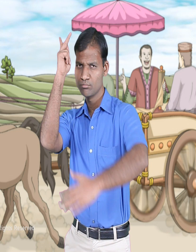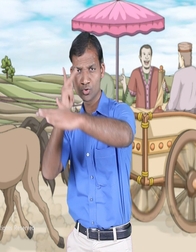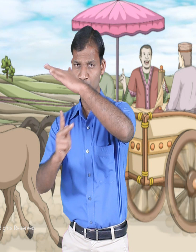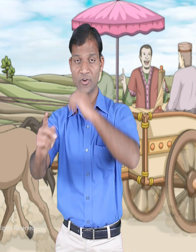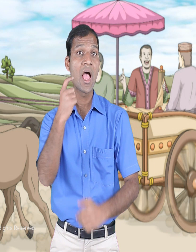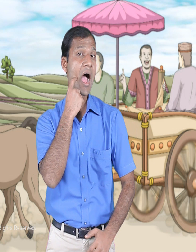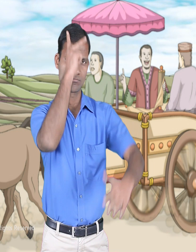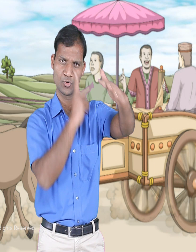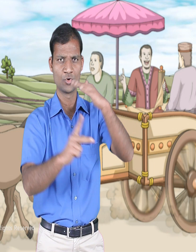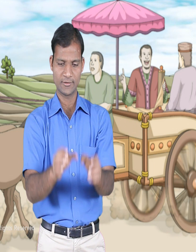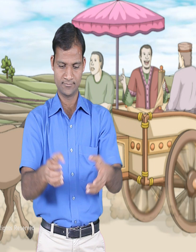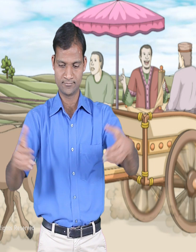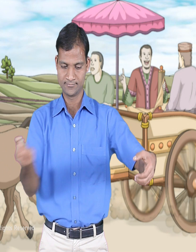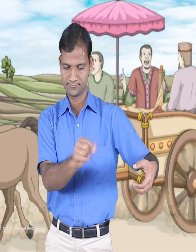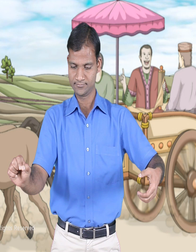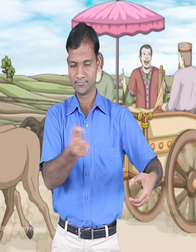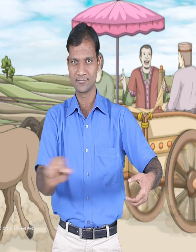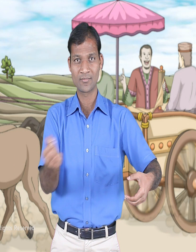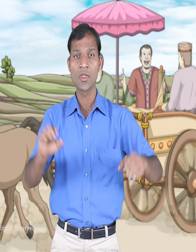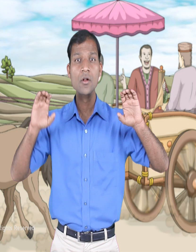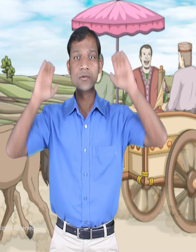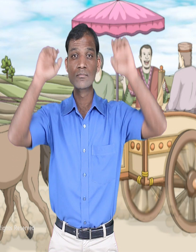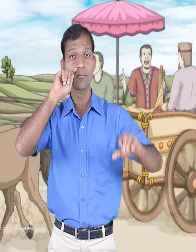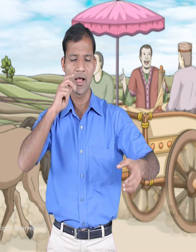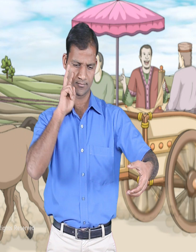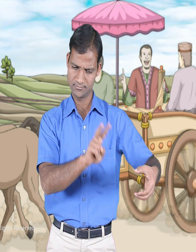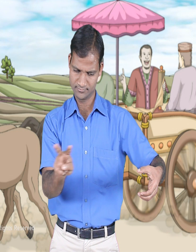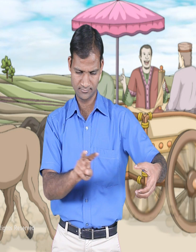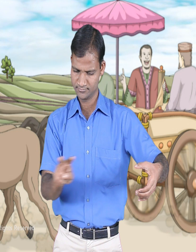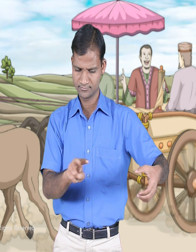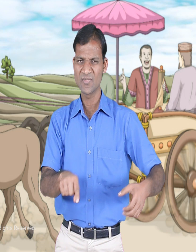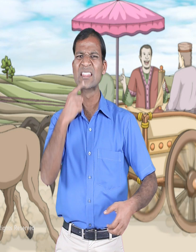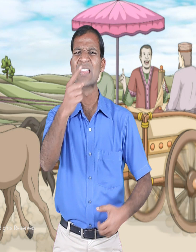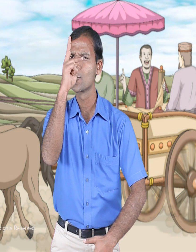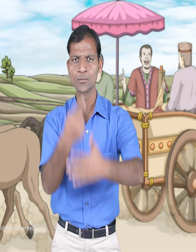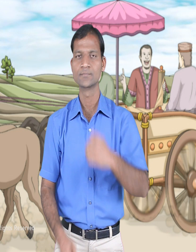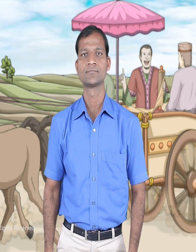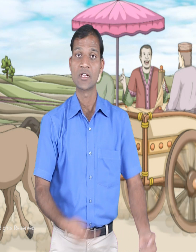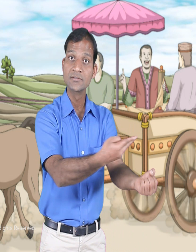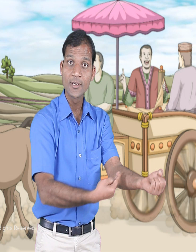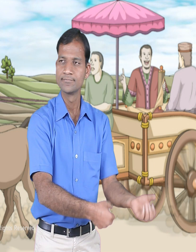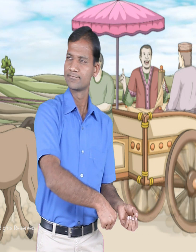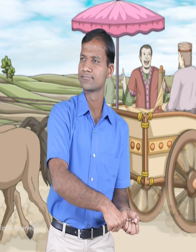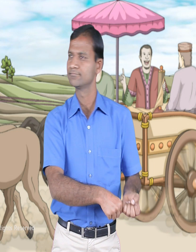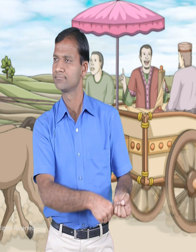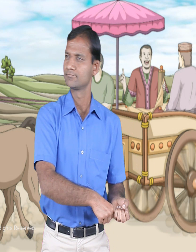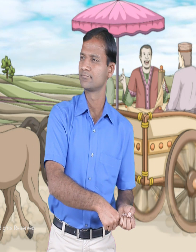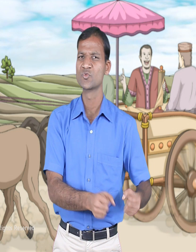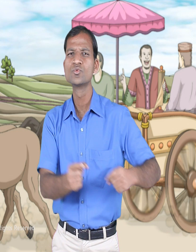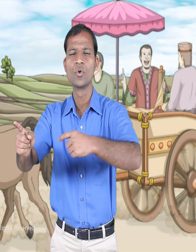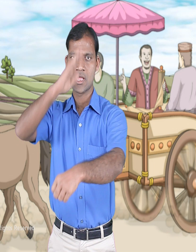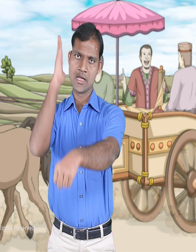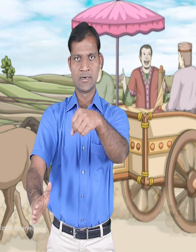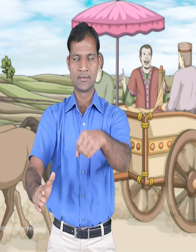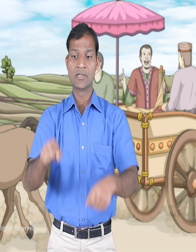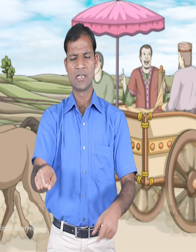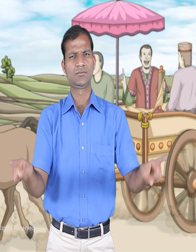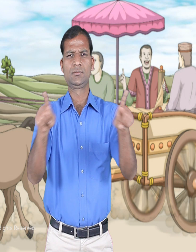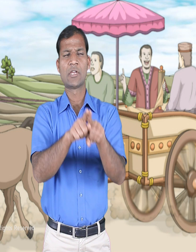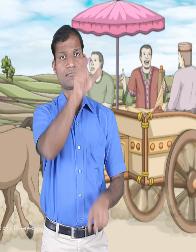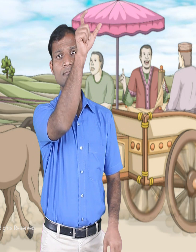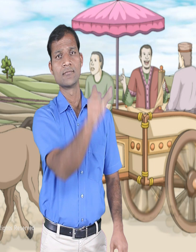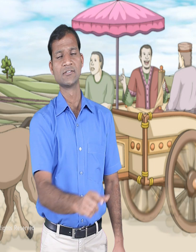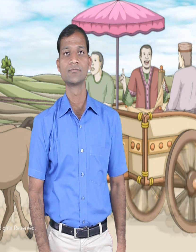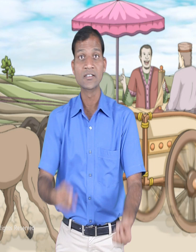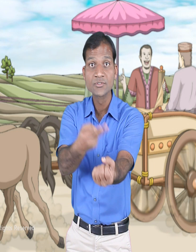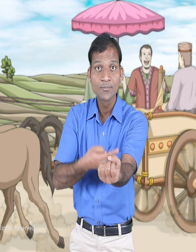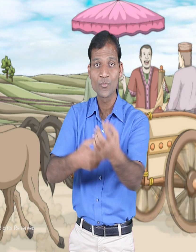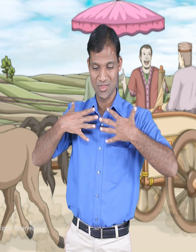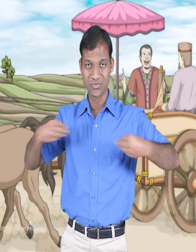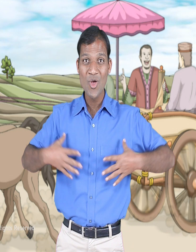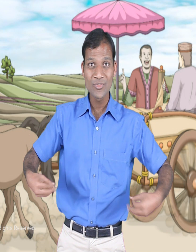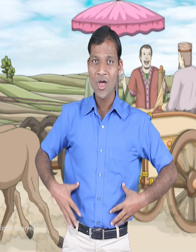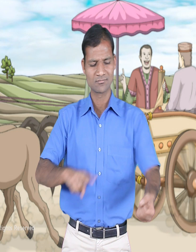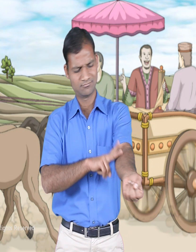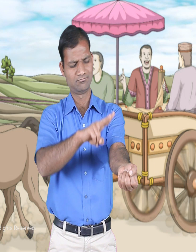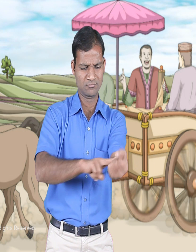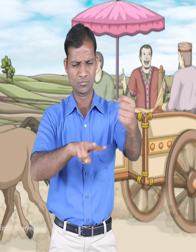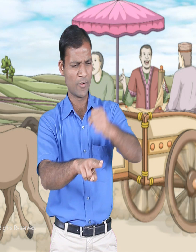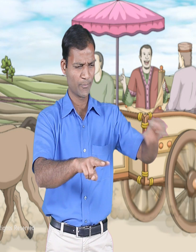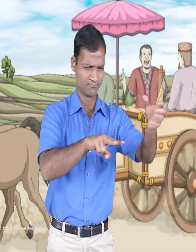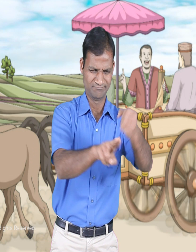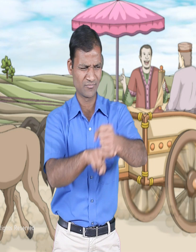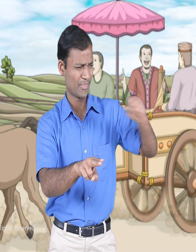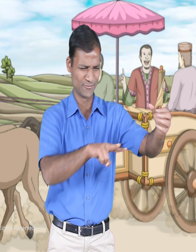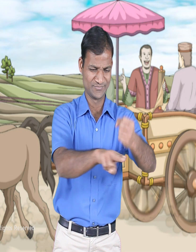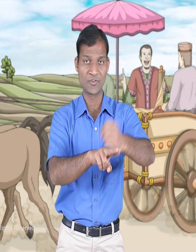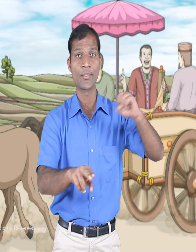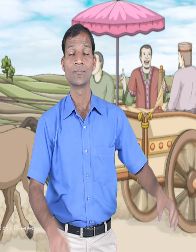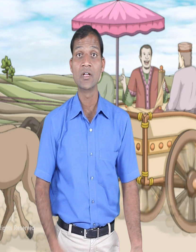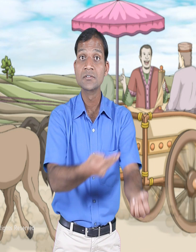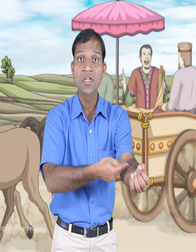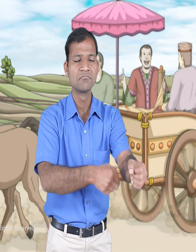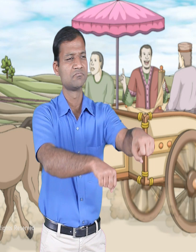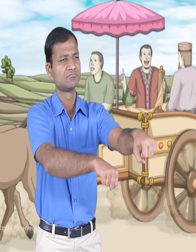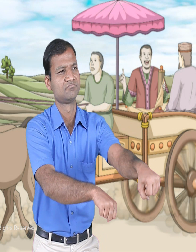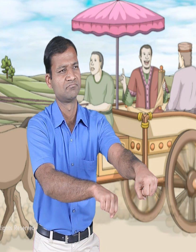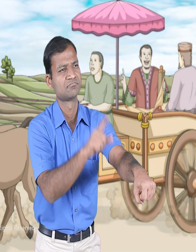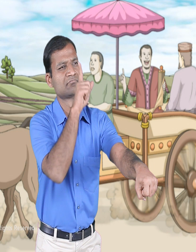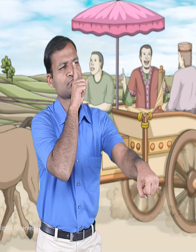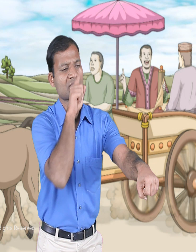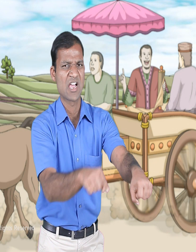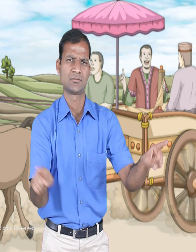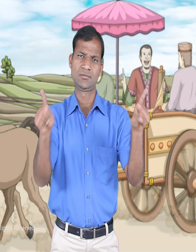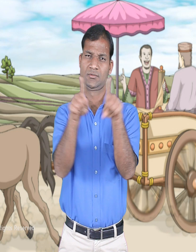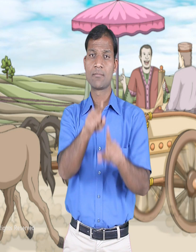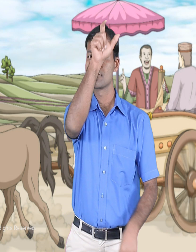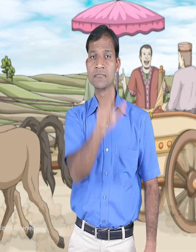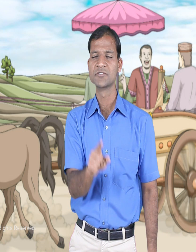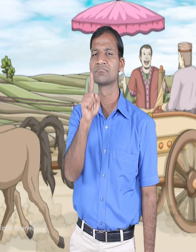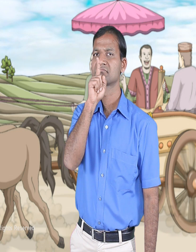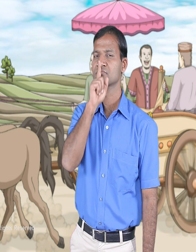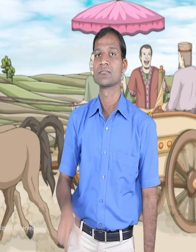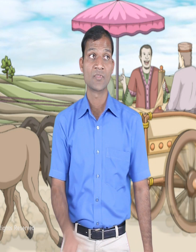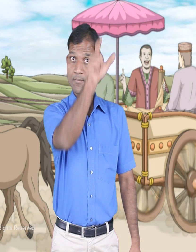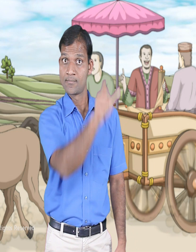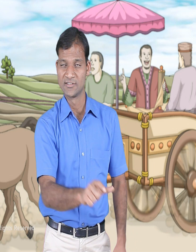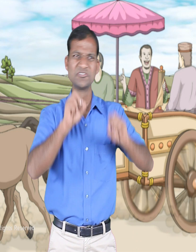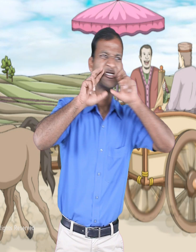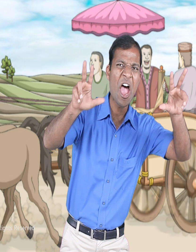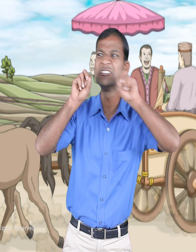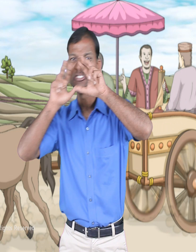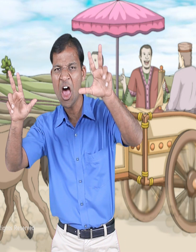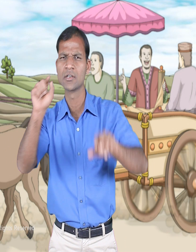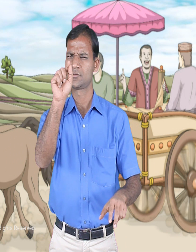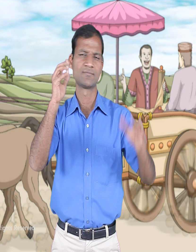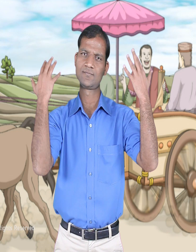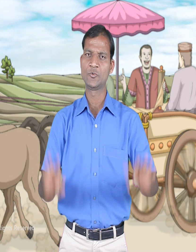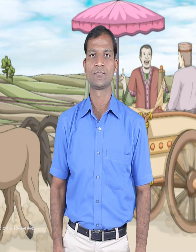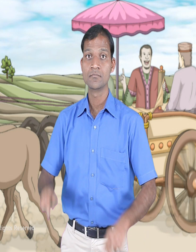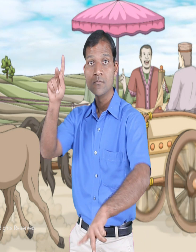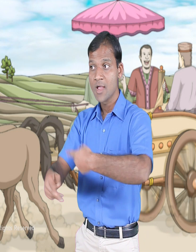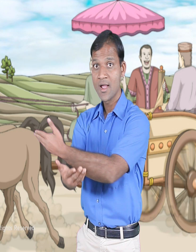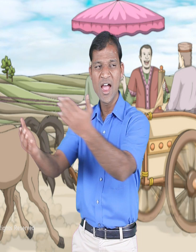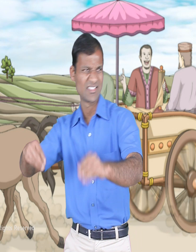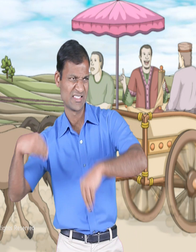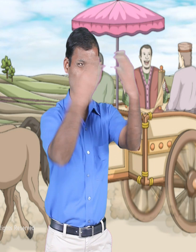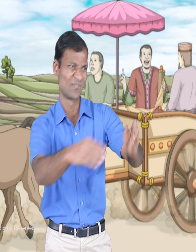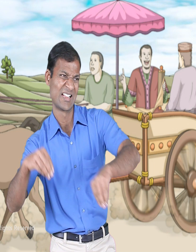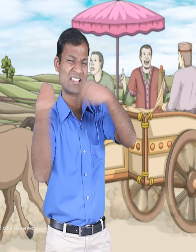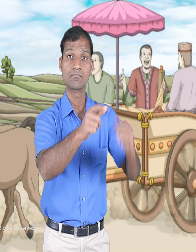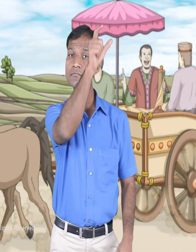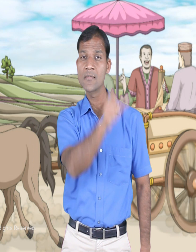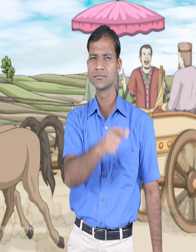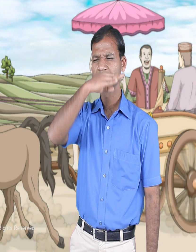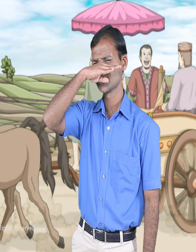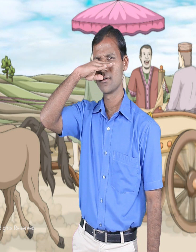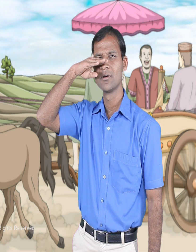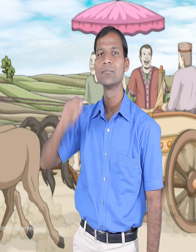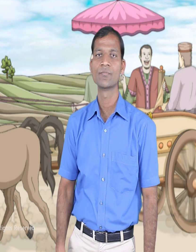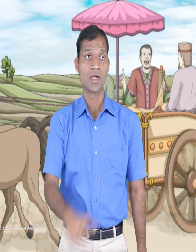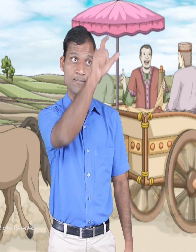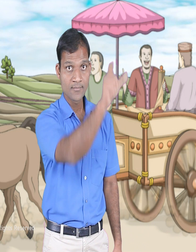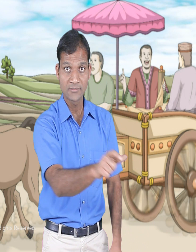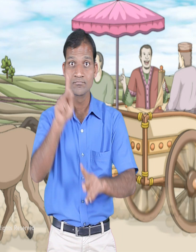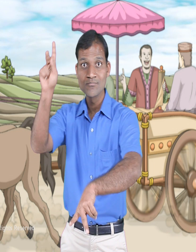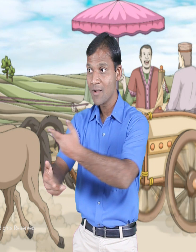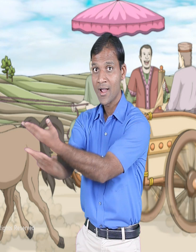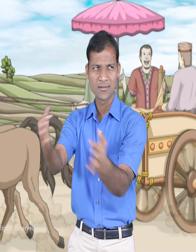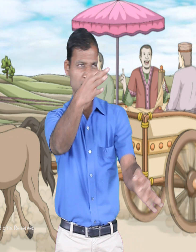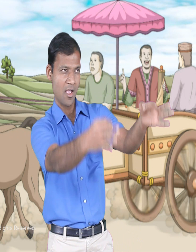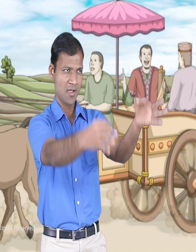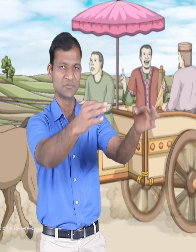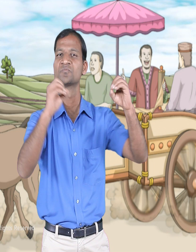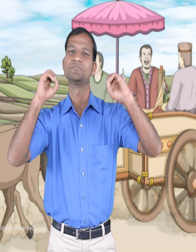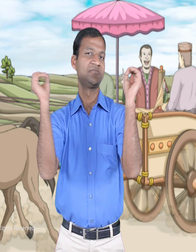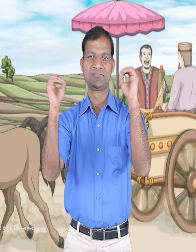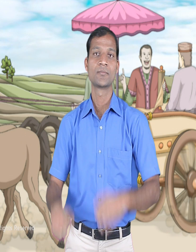The eunuch was reading this passage of Scripture: “He was led like a sheep to the slaughter, and as a lamb before the shearer is silent, so He did not open His mouth.